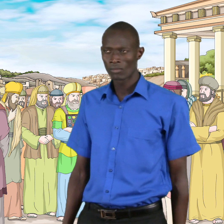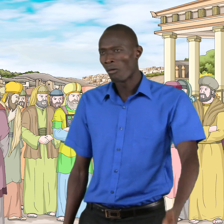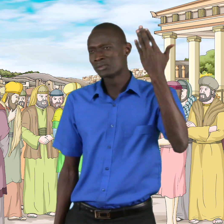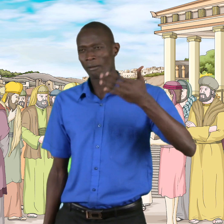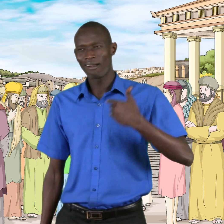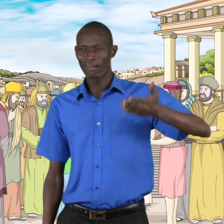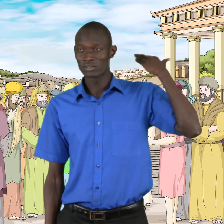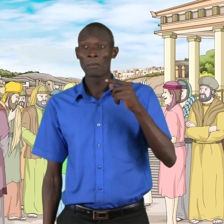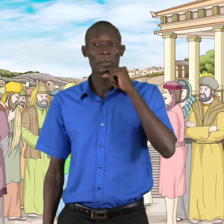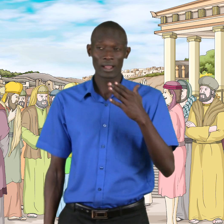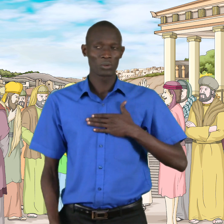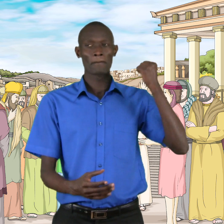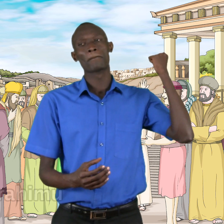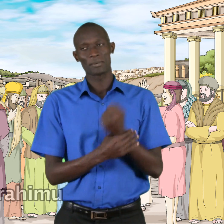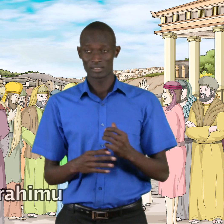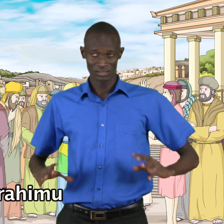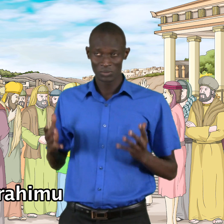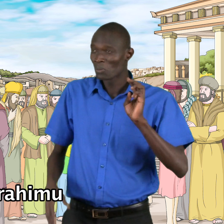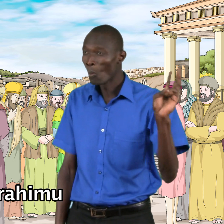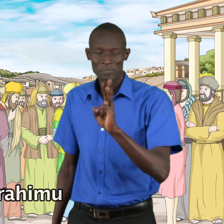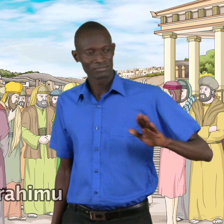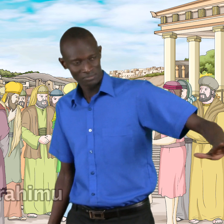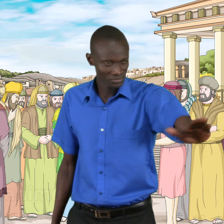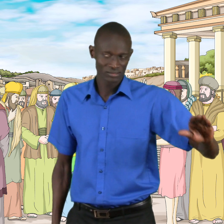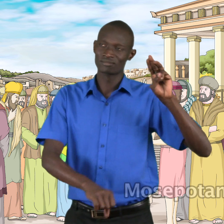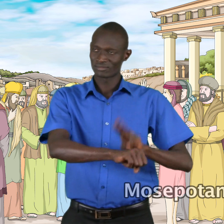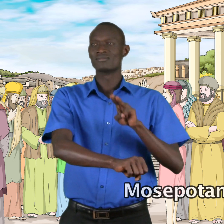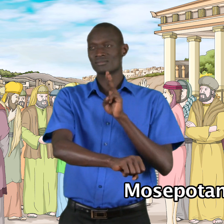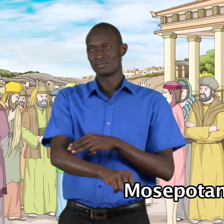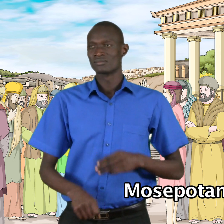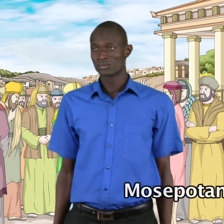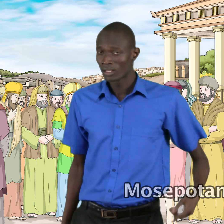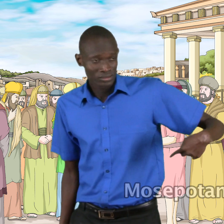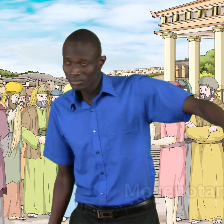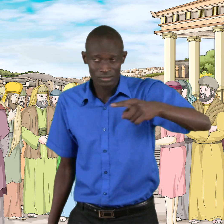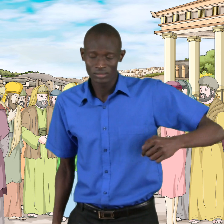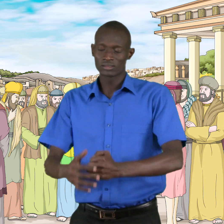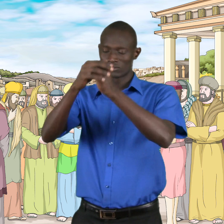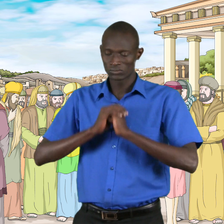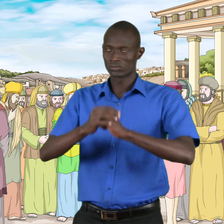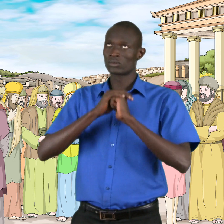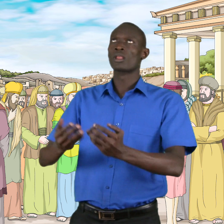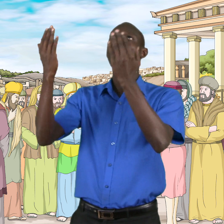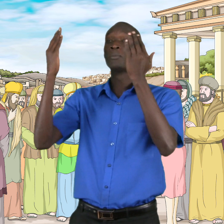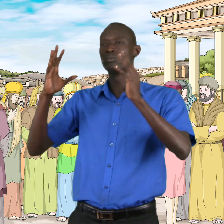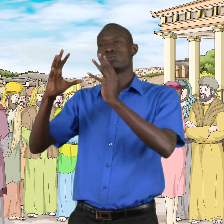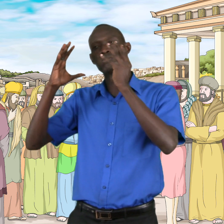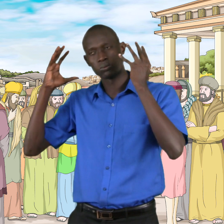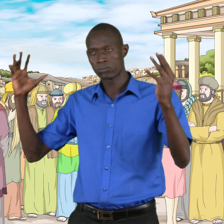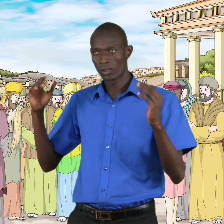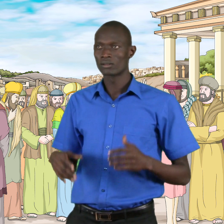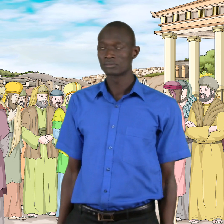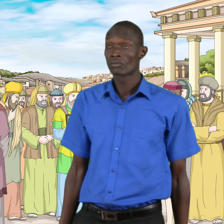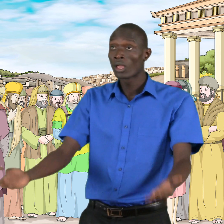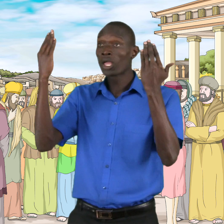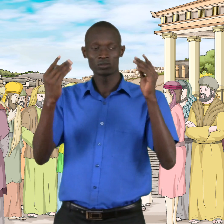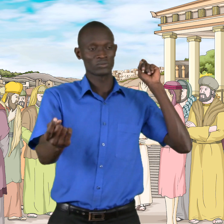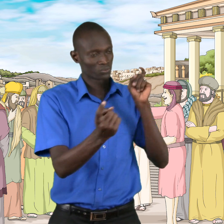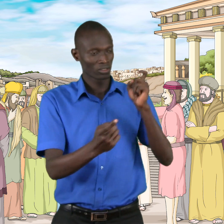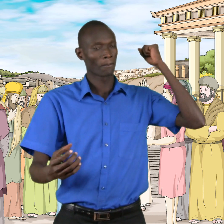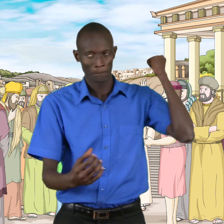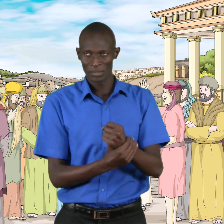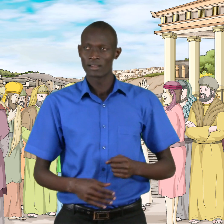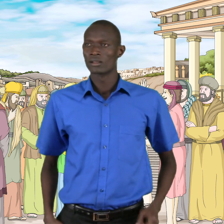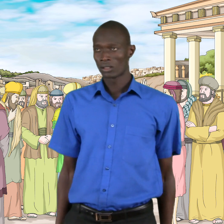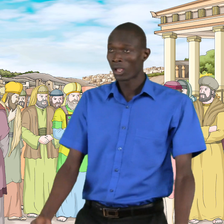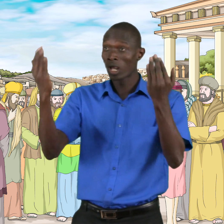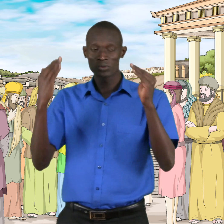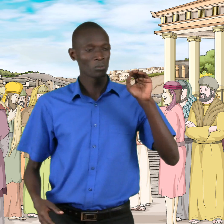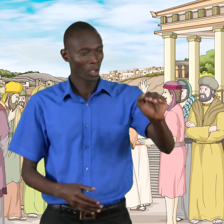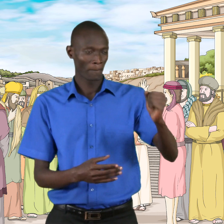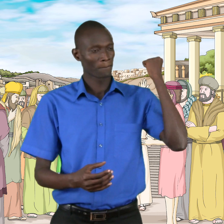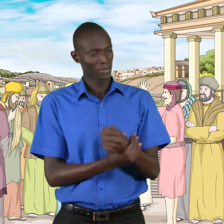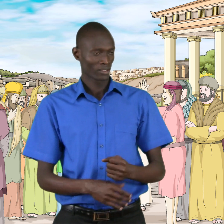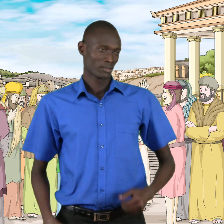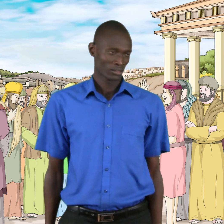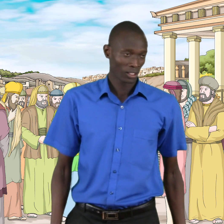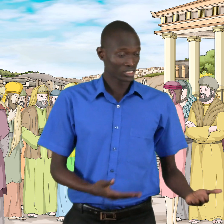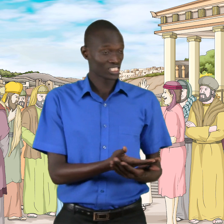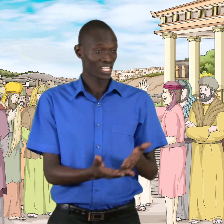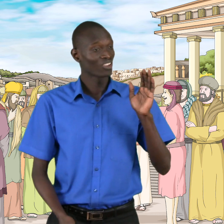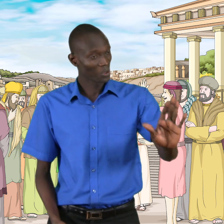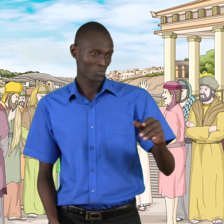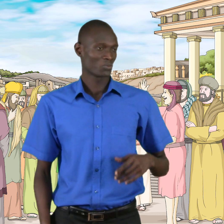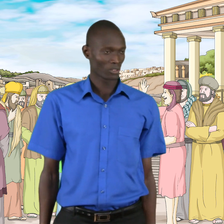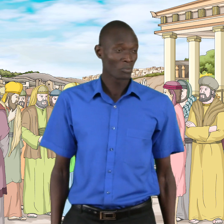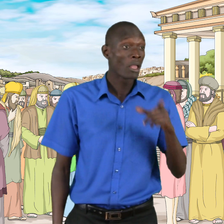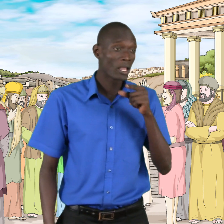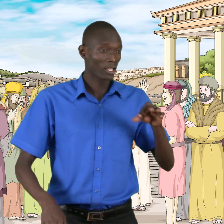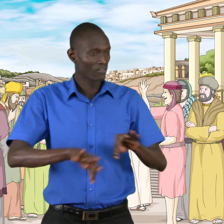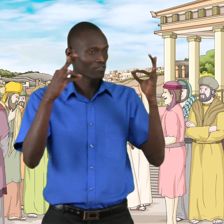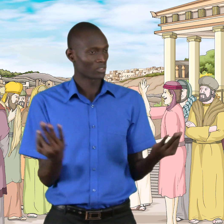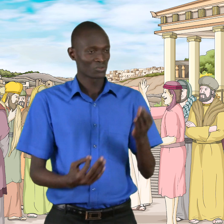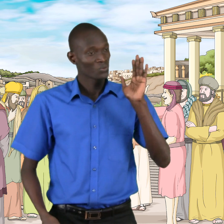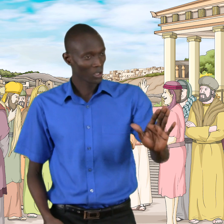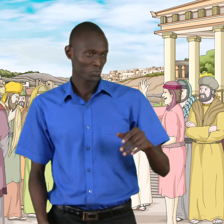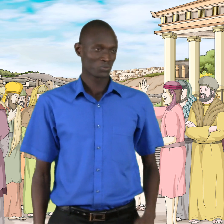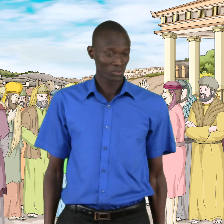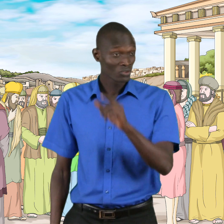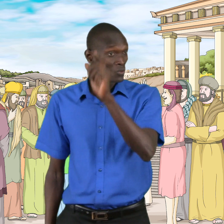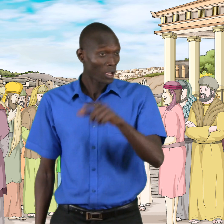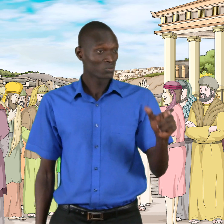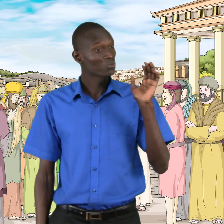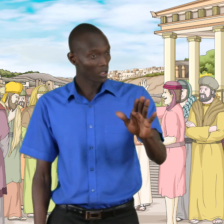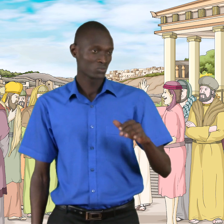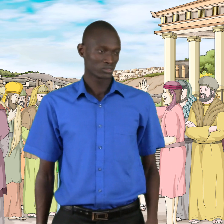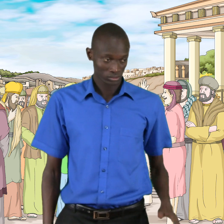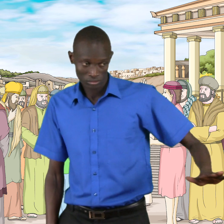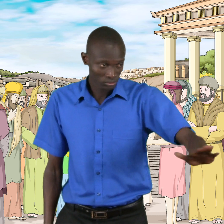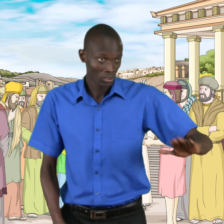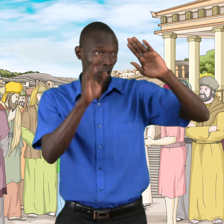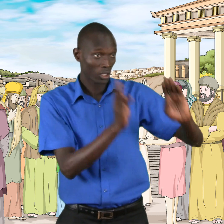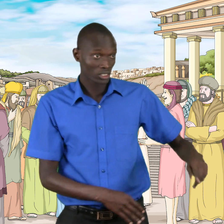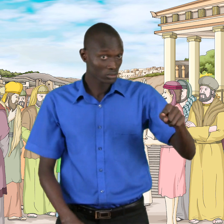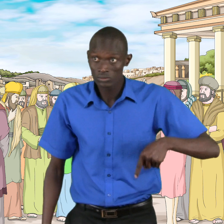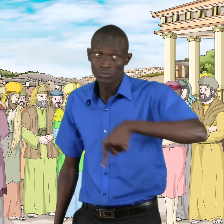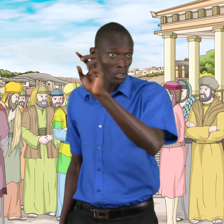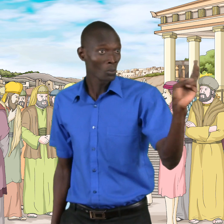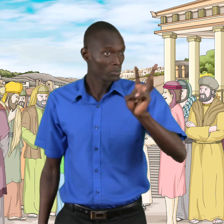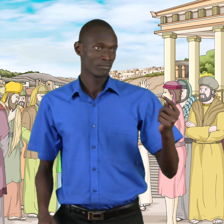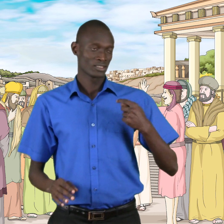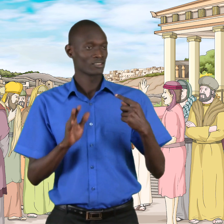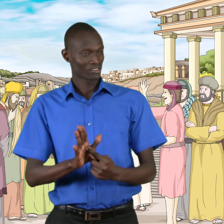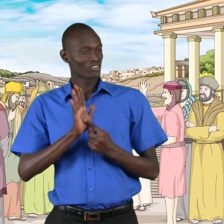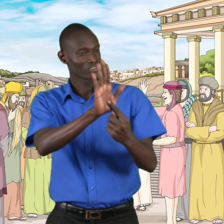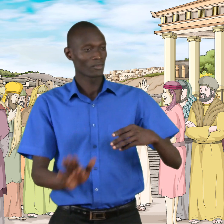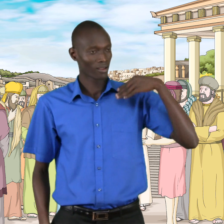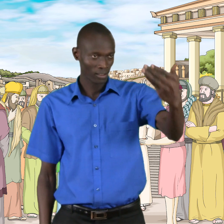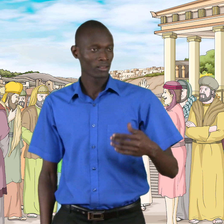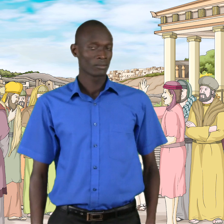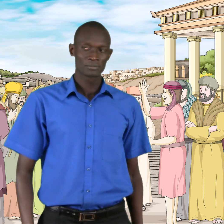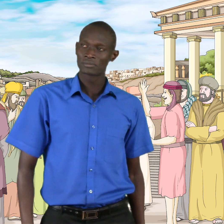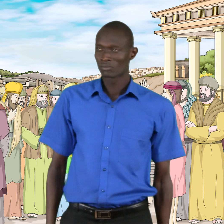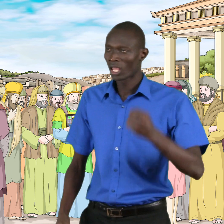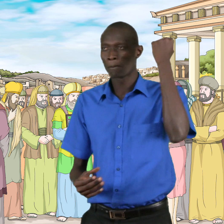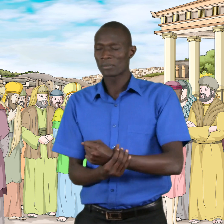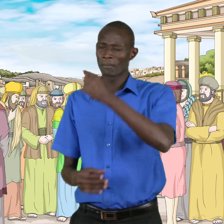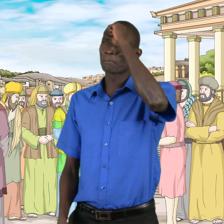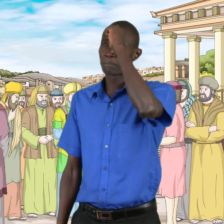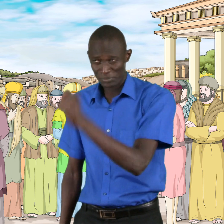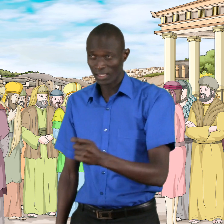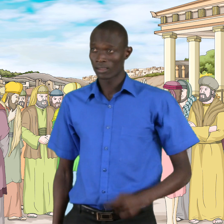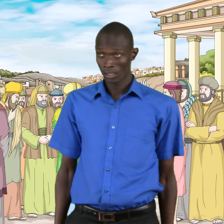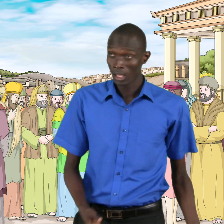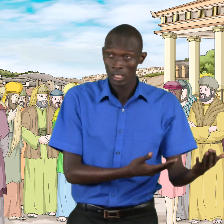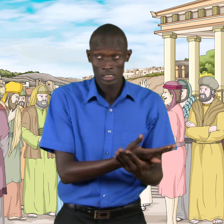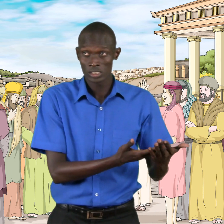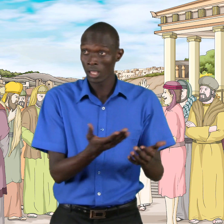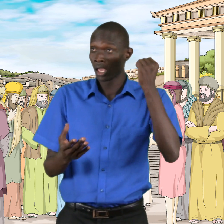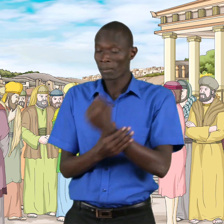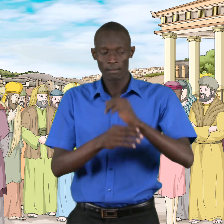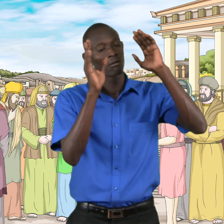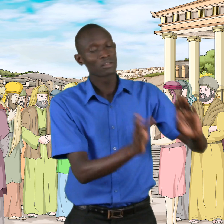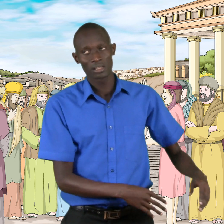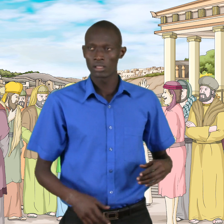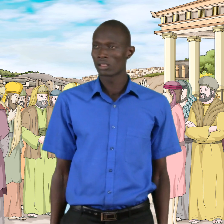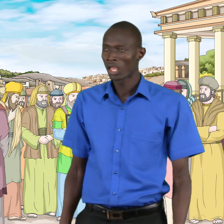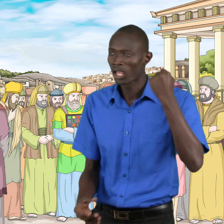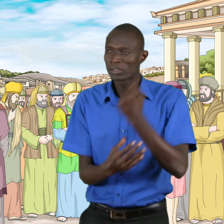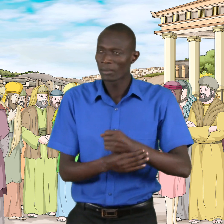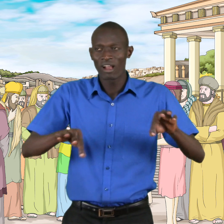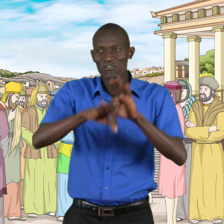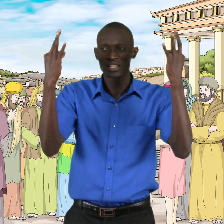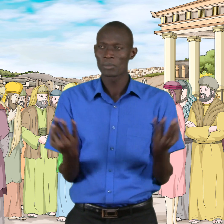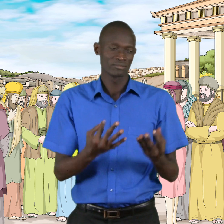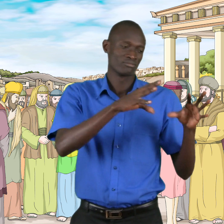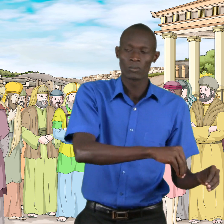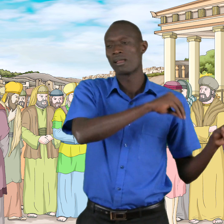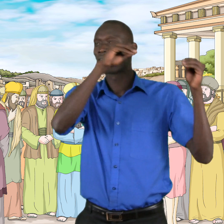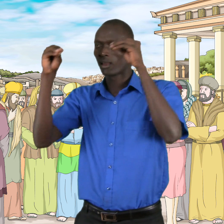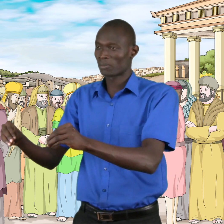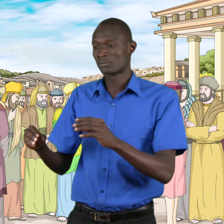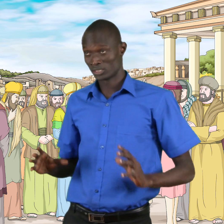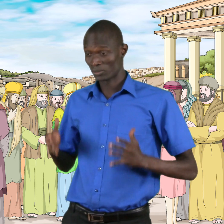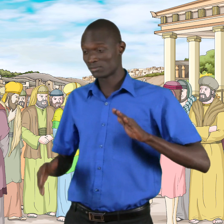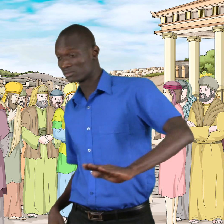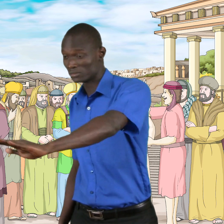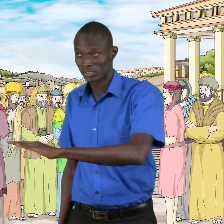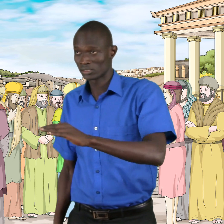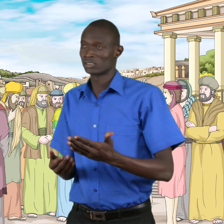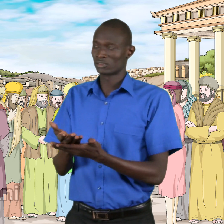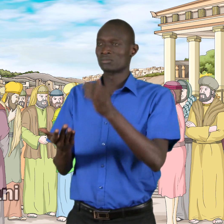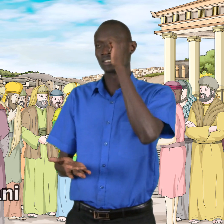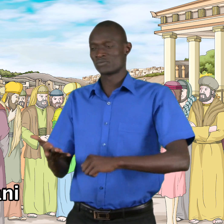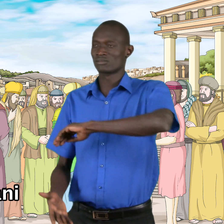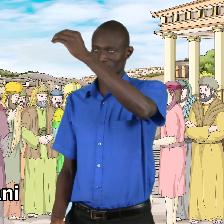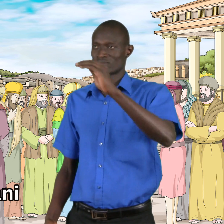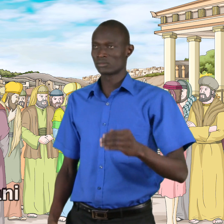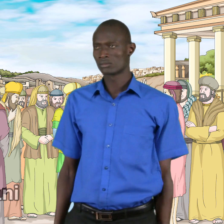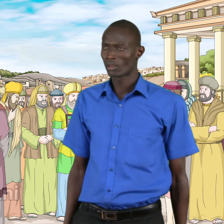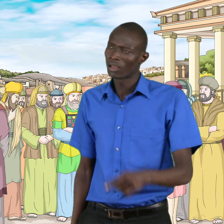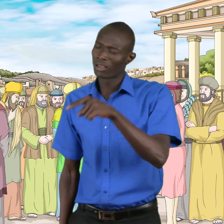The God of glory appeared to our father Abraham while he was still in Mesopotamia, before he lived in Haran, and told him, ‘Leave your country and your kindred and go to the land I will show you.’